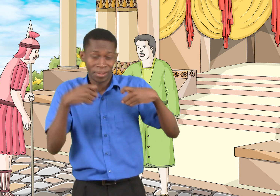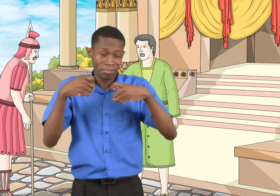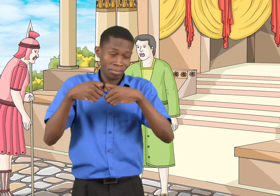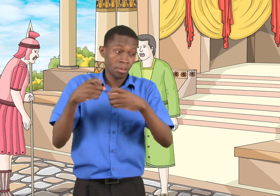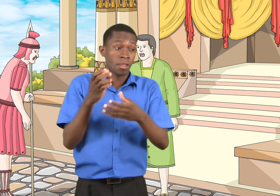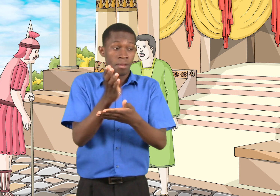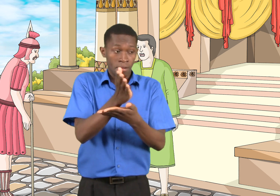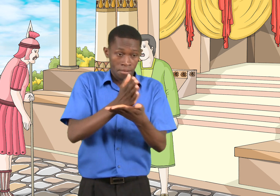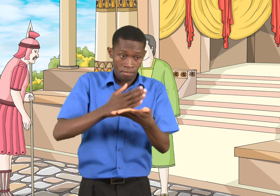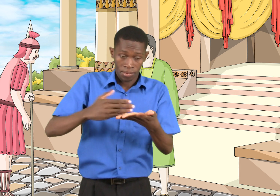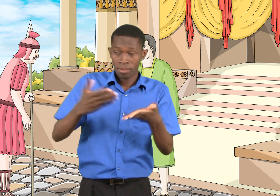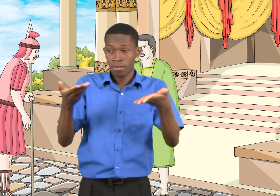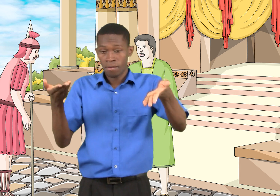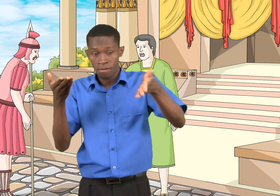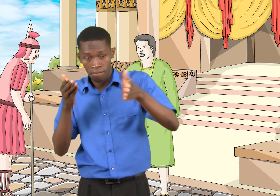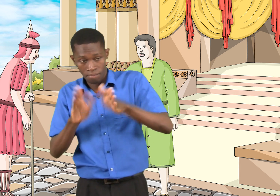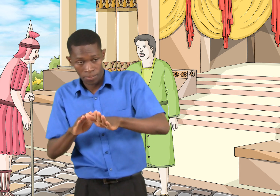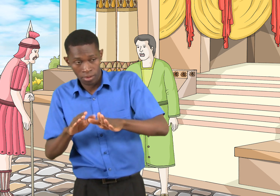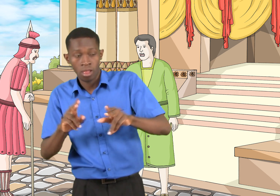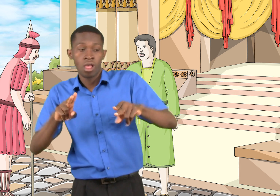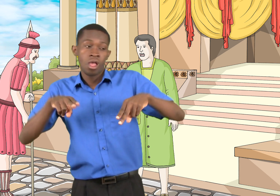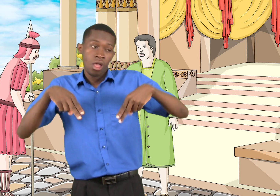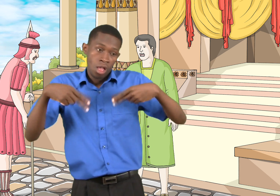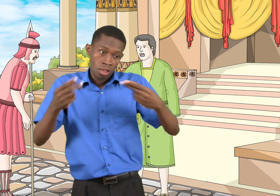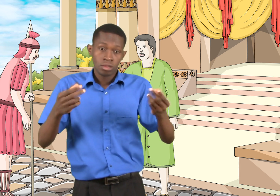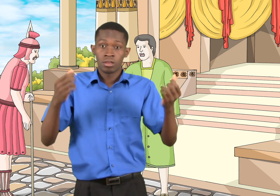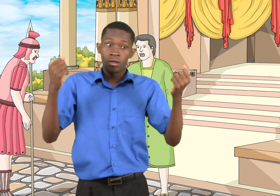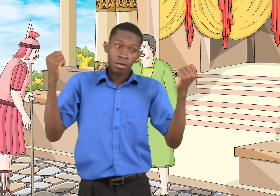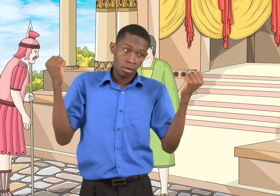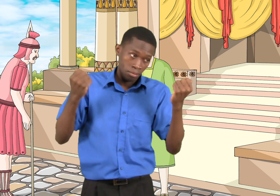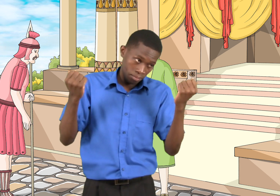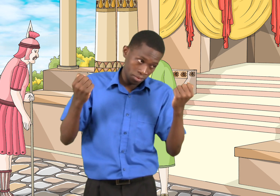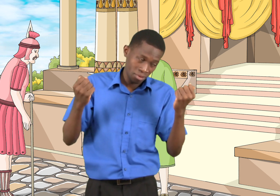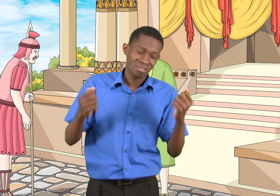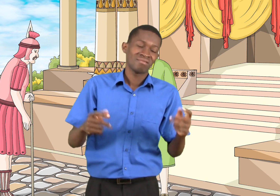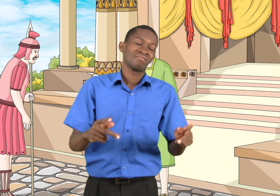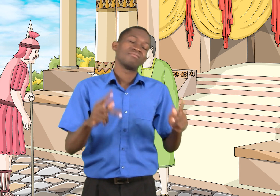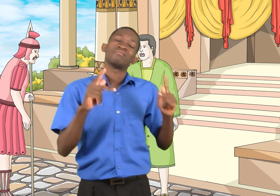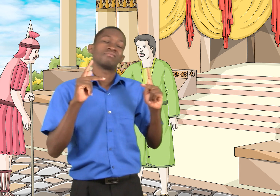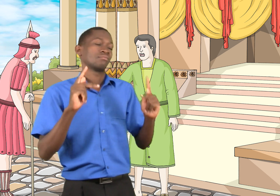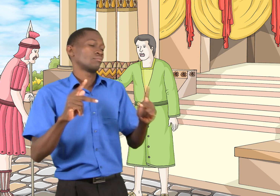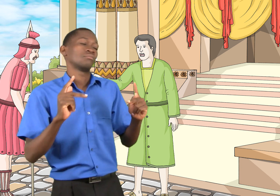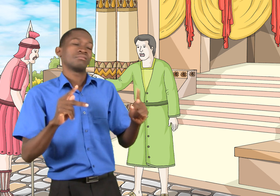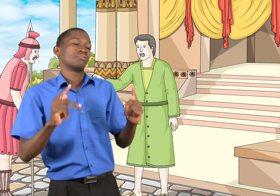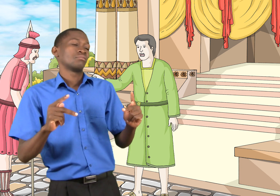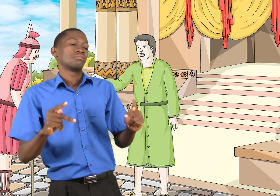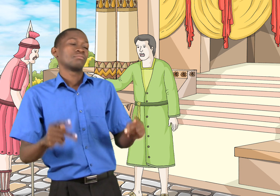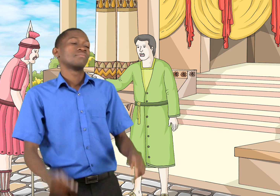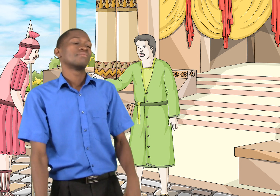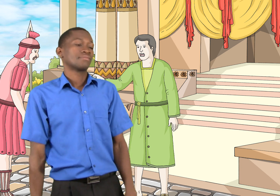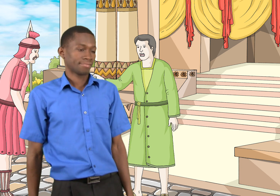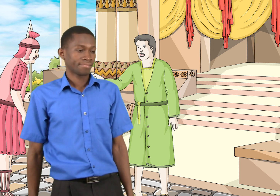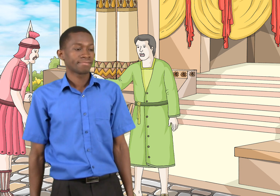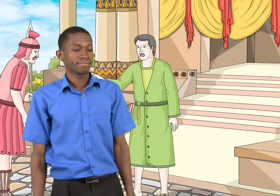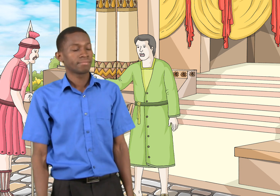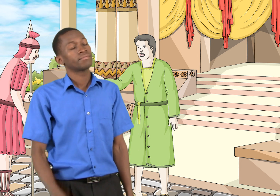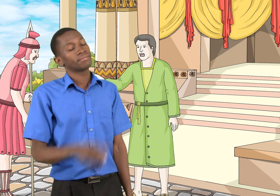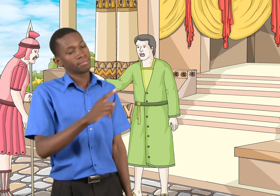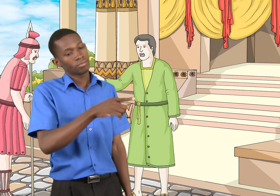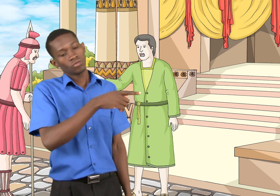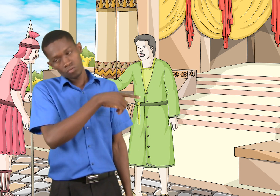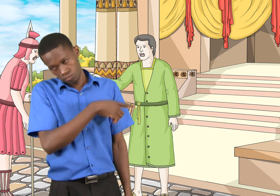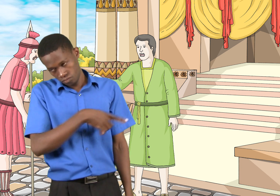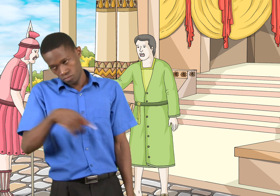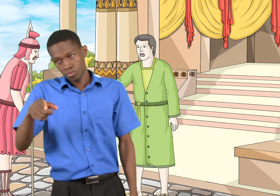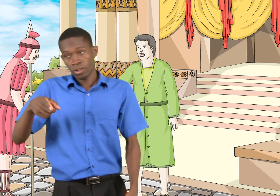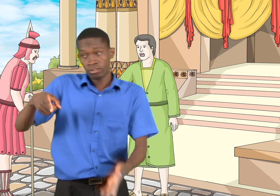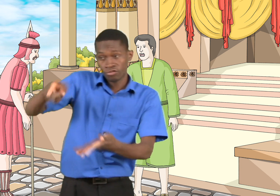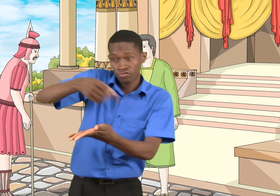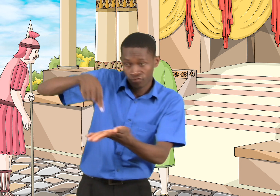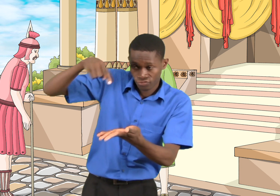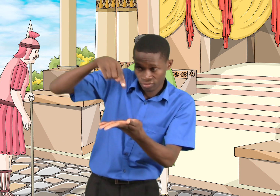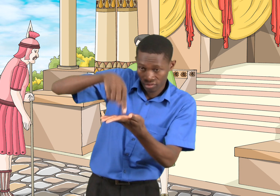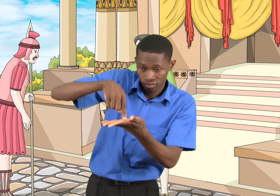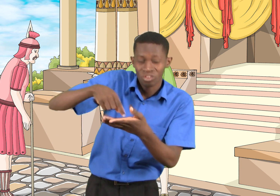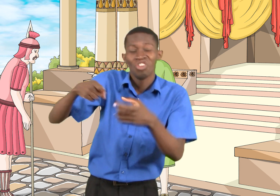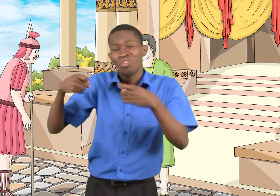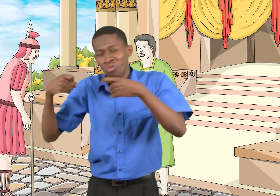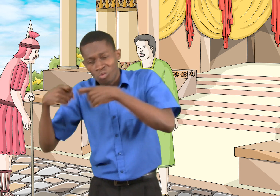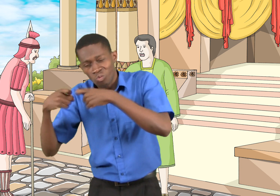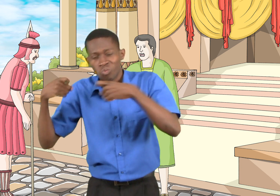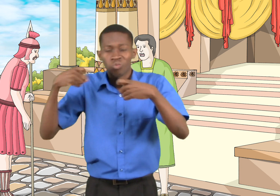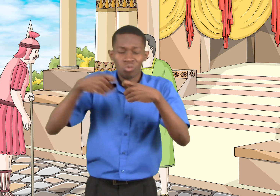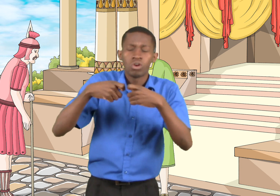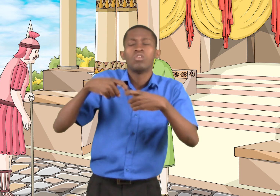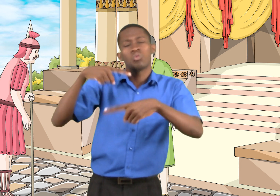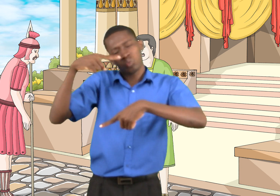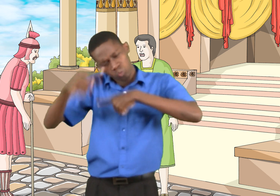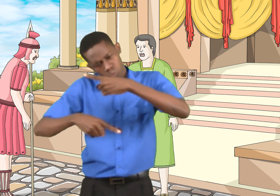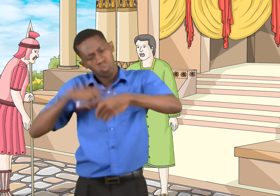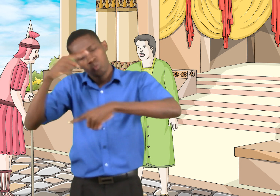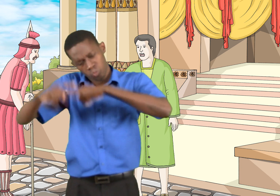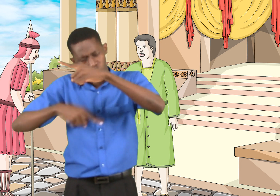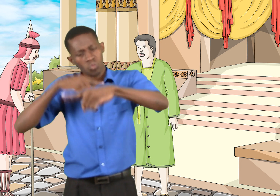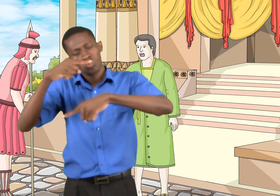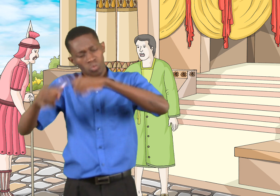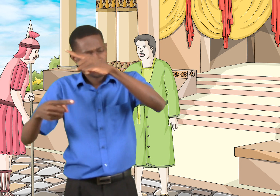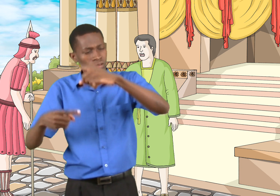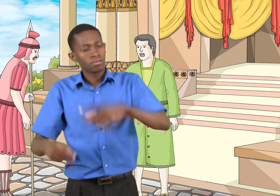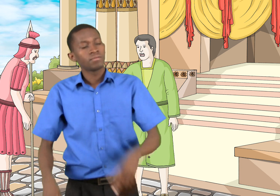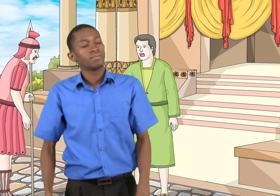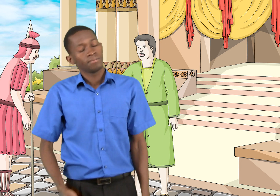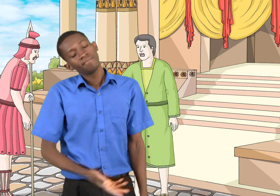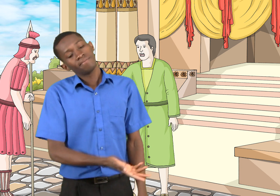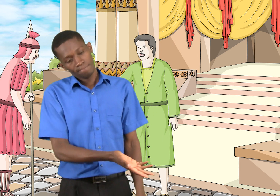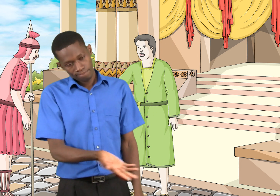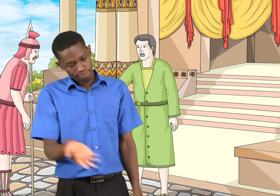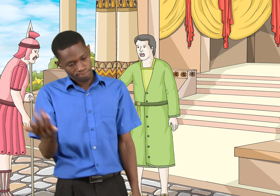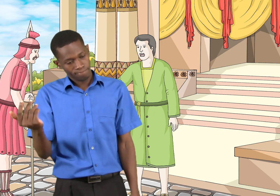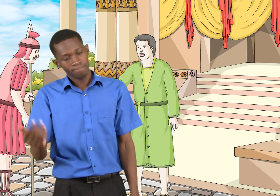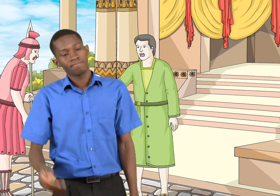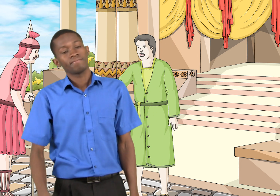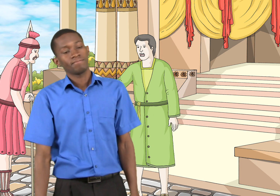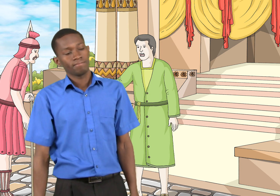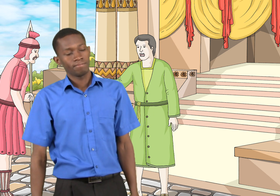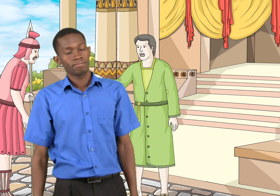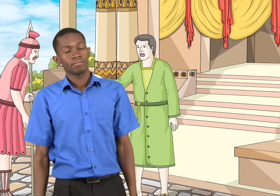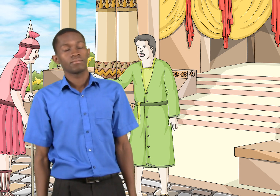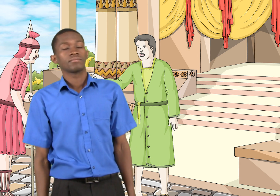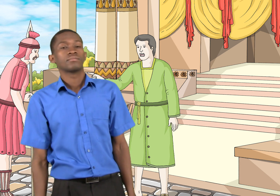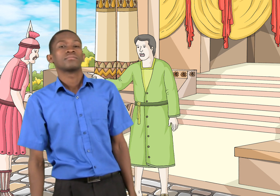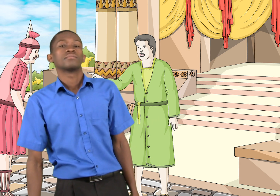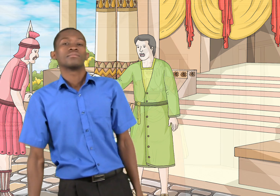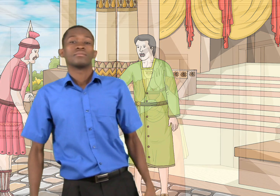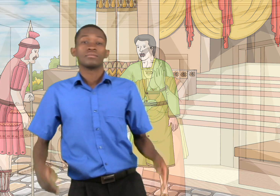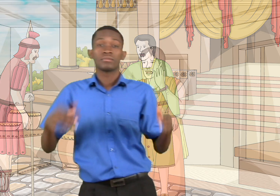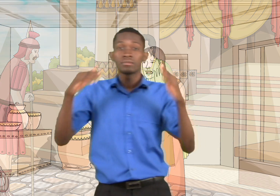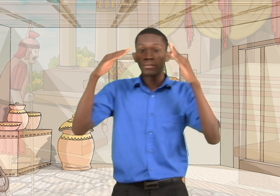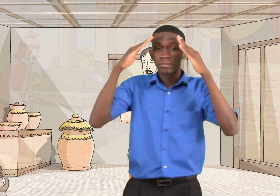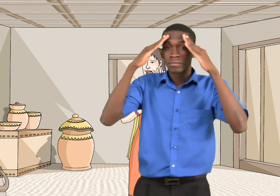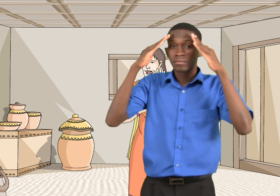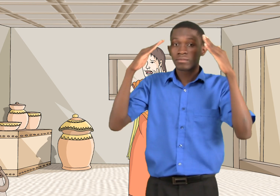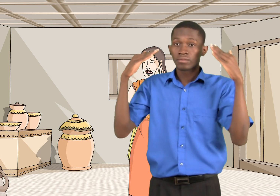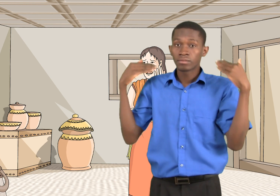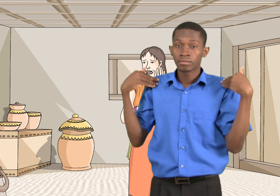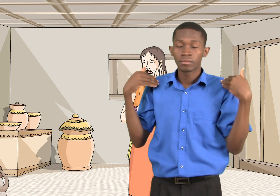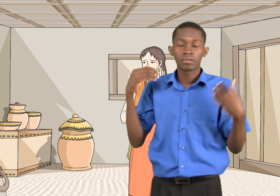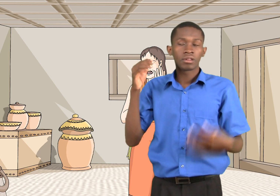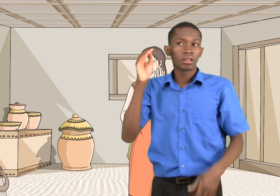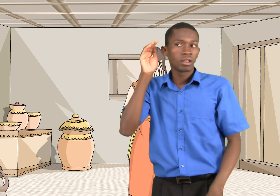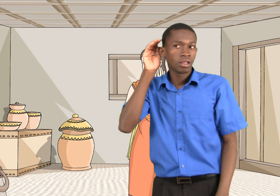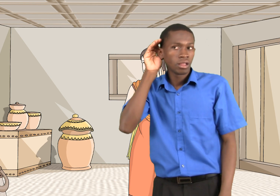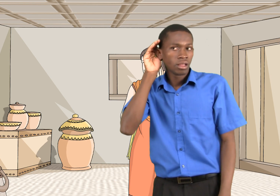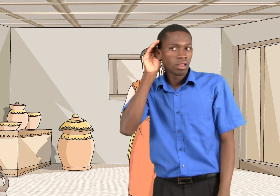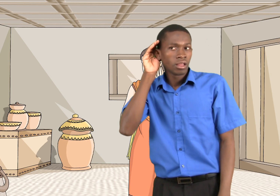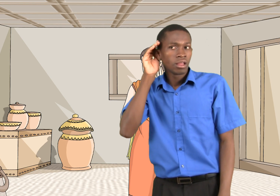Strengthen your attack against the city and demolish it.’ Encourage him with these words.”